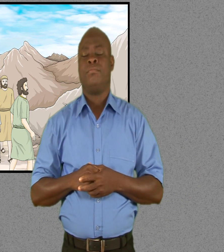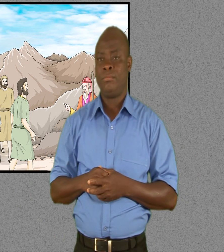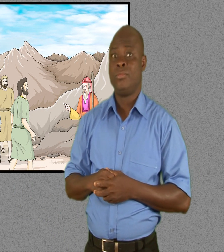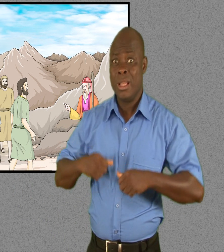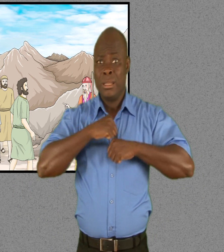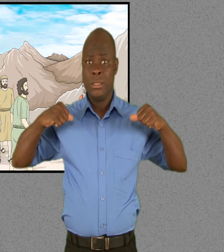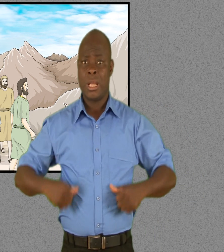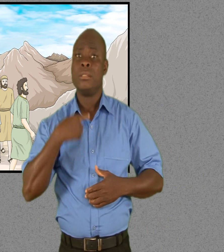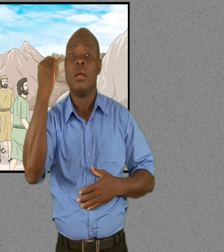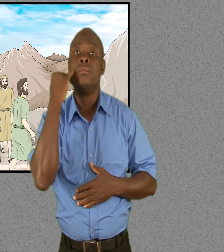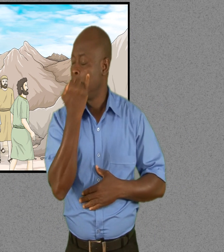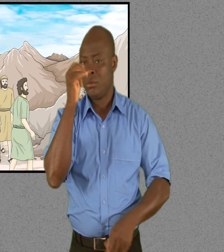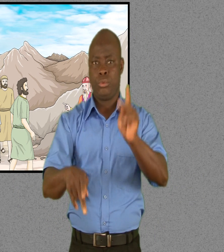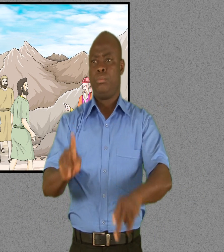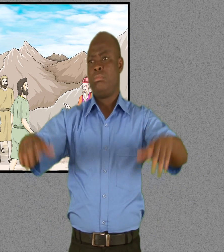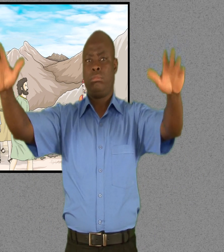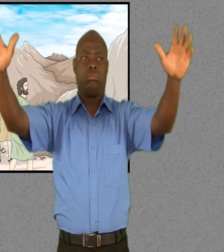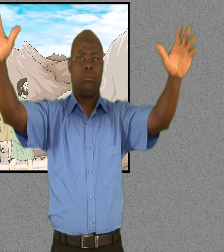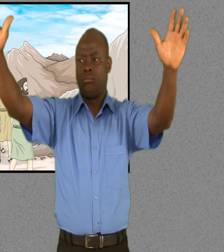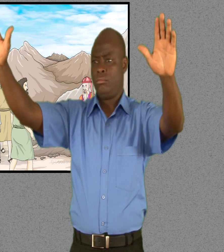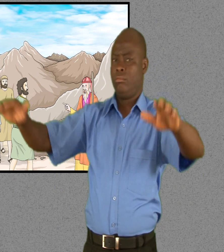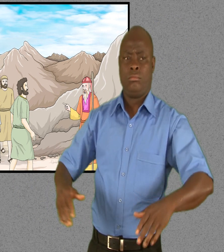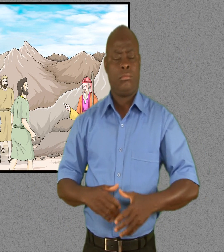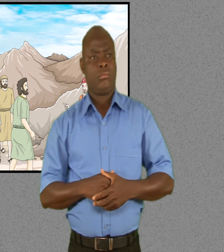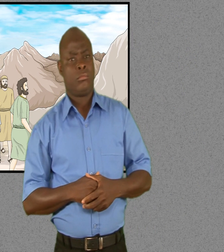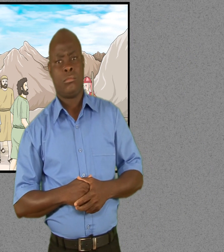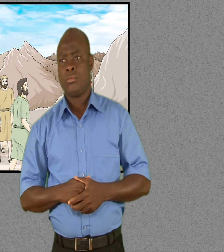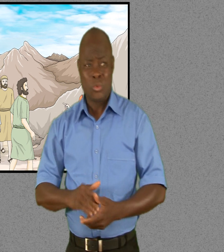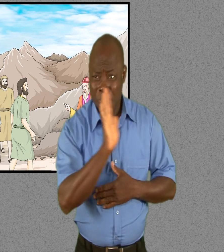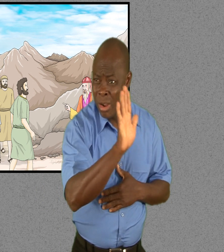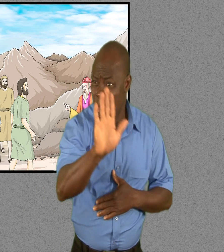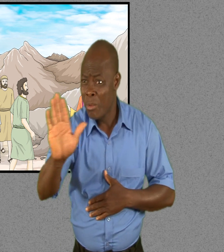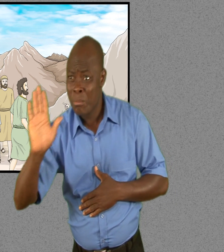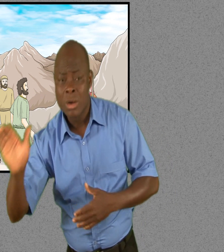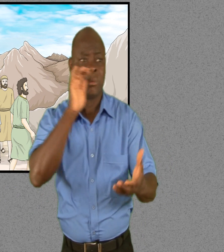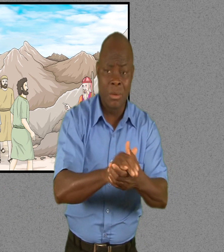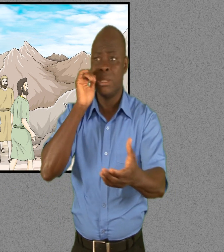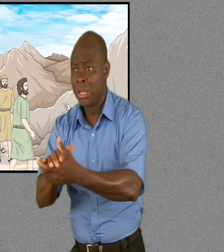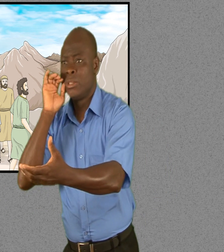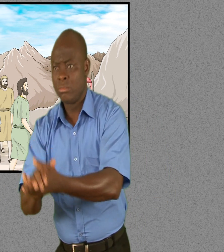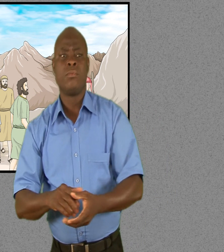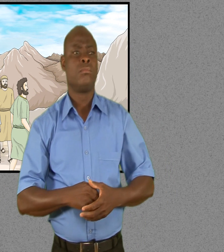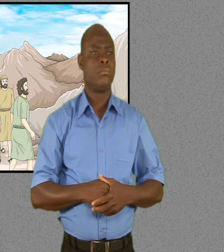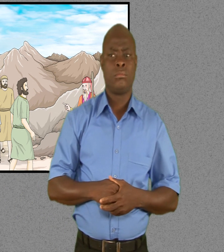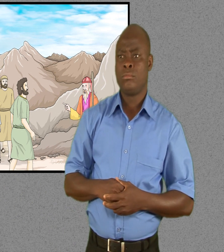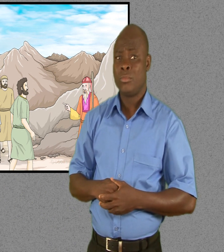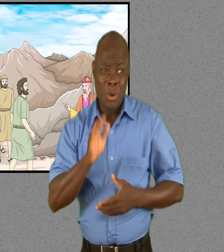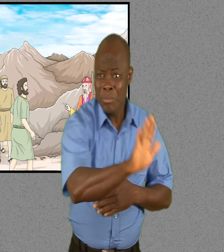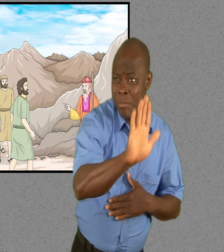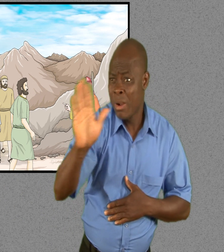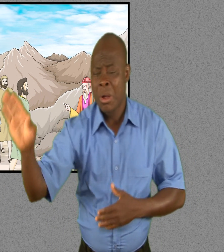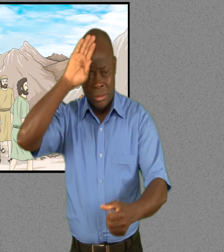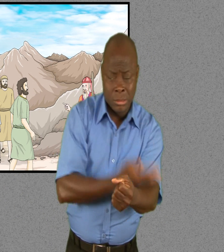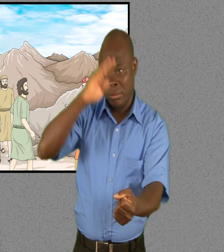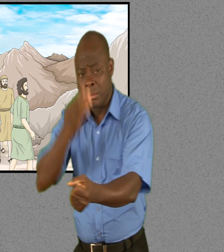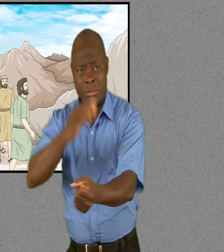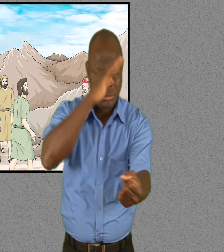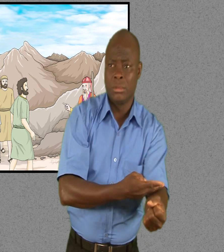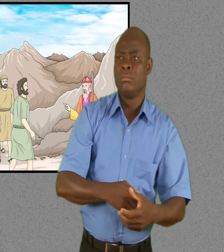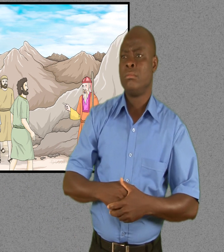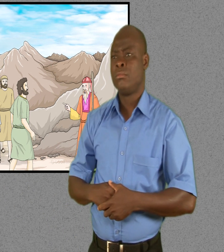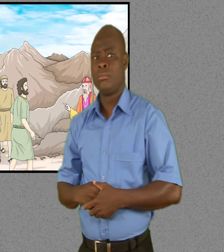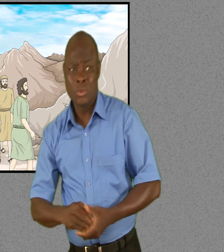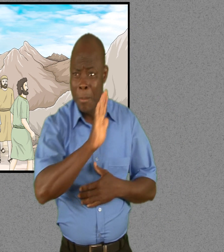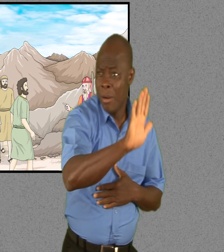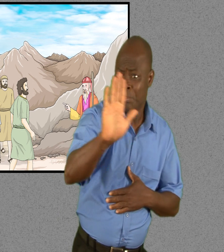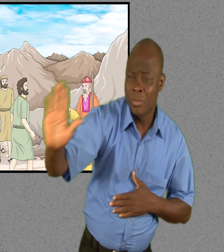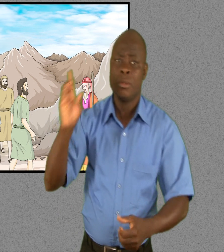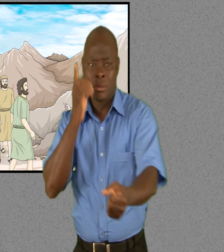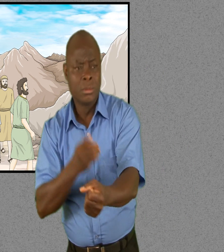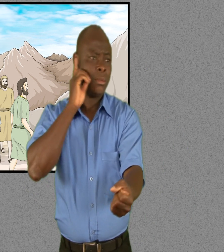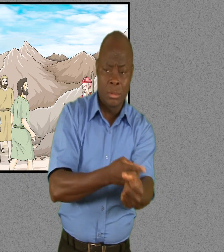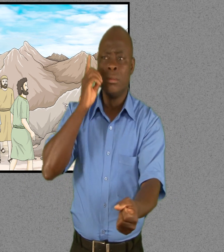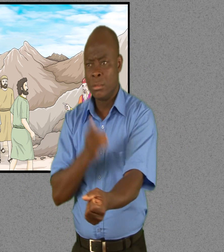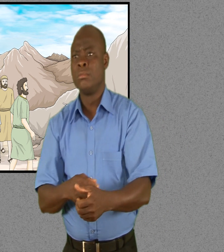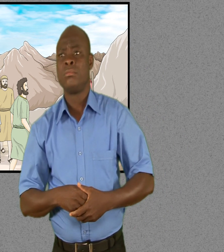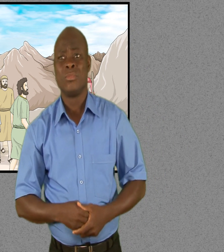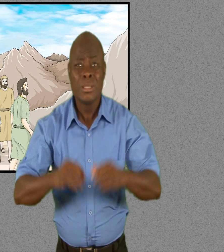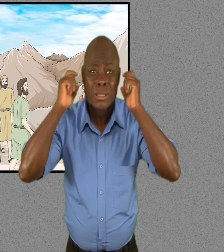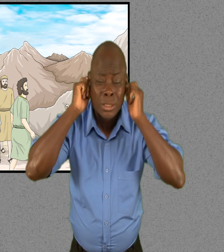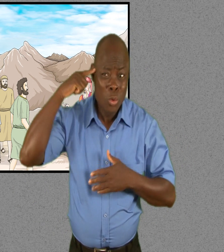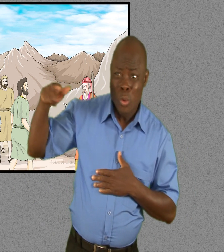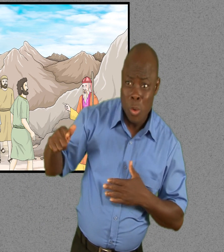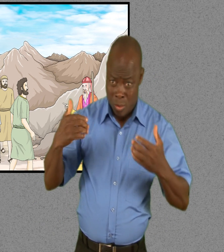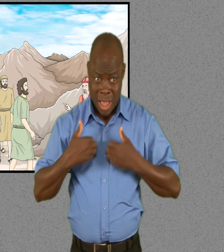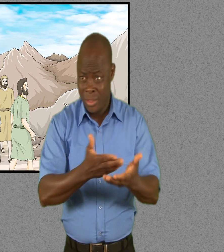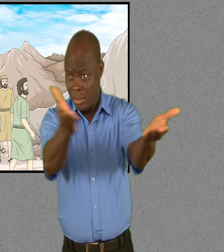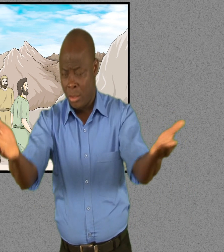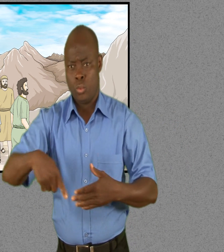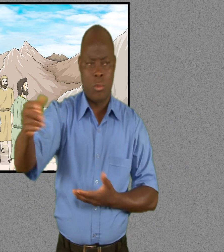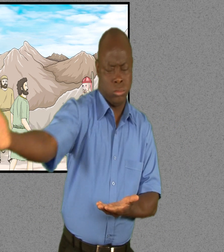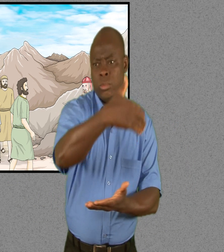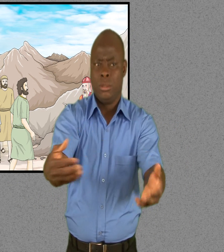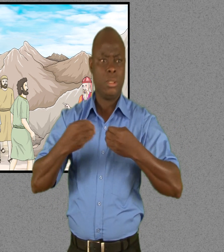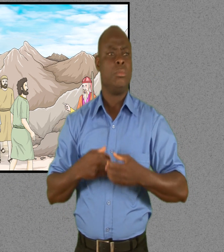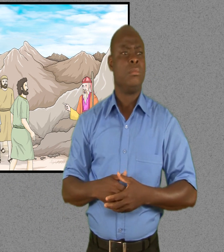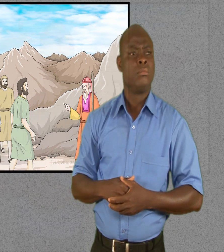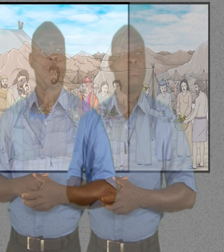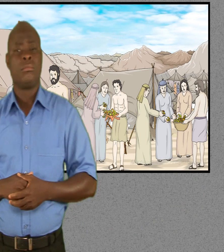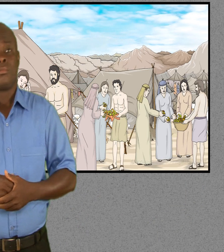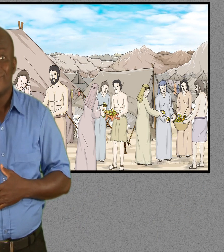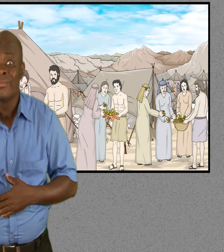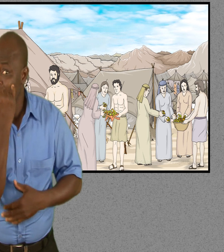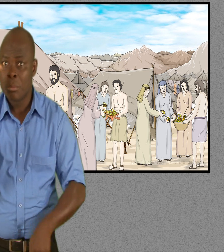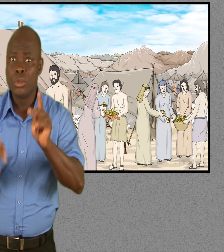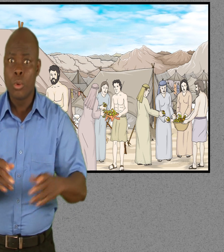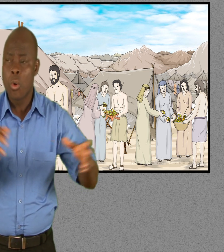So Aaron told them, “Take off the gold earrings that are on your wives and sons and daughters, and bring them to me.”